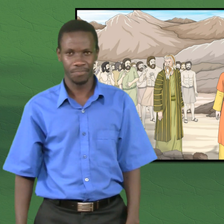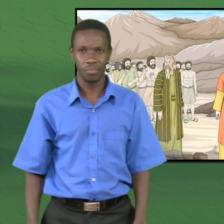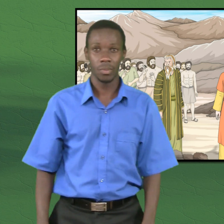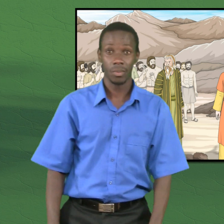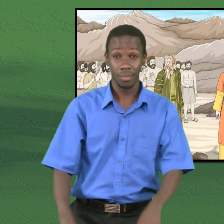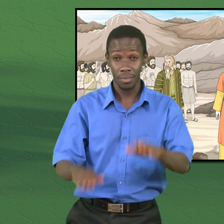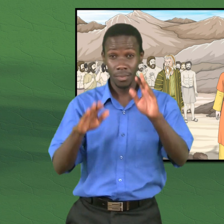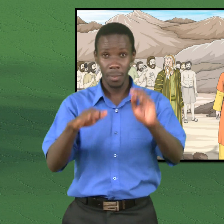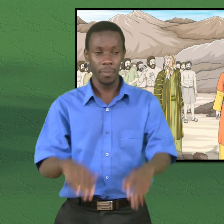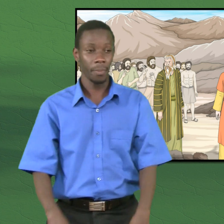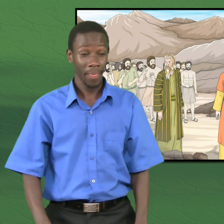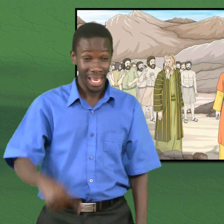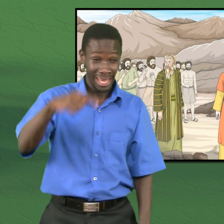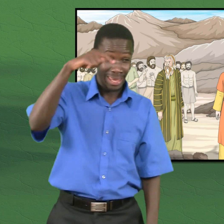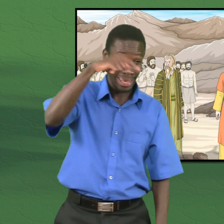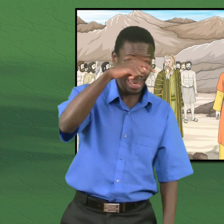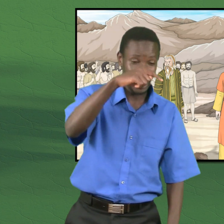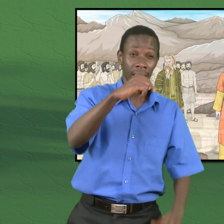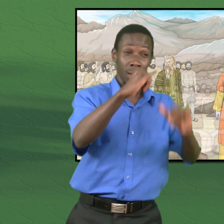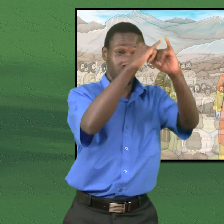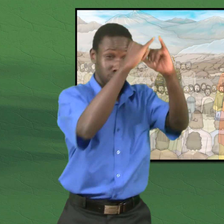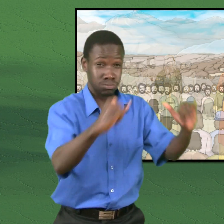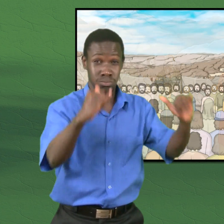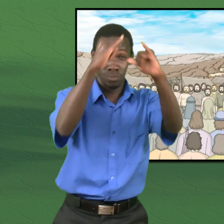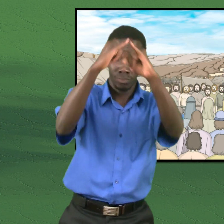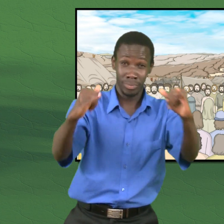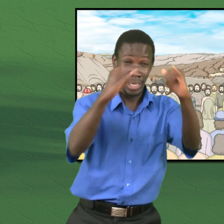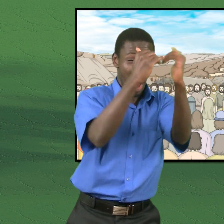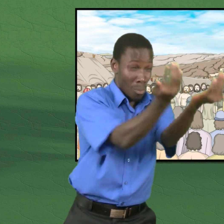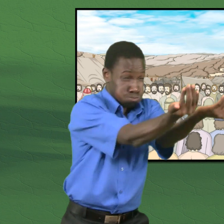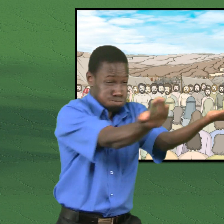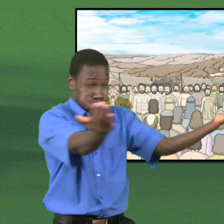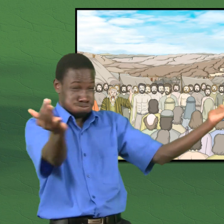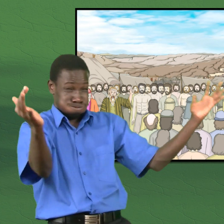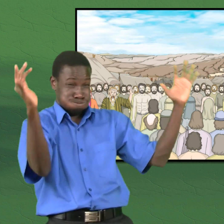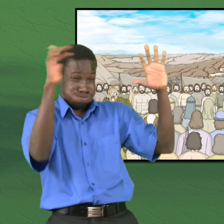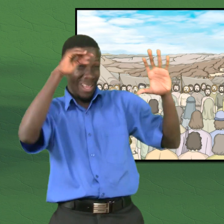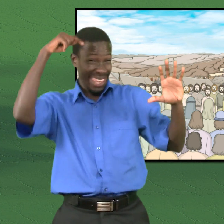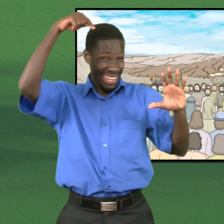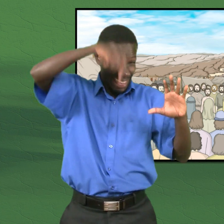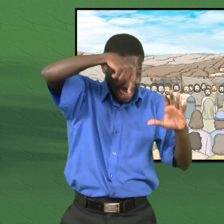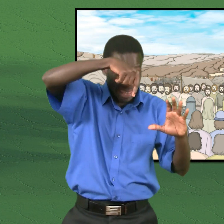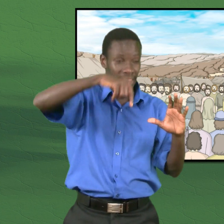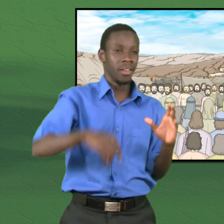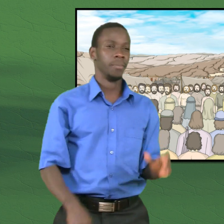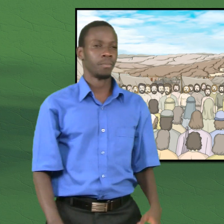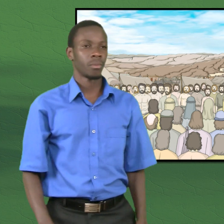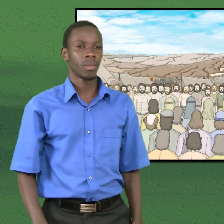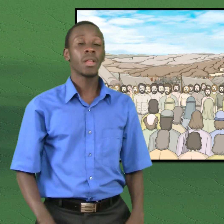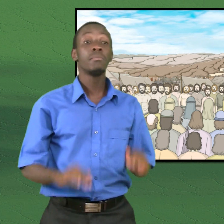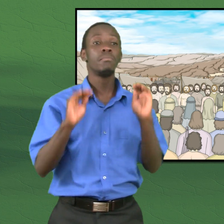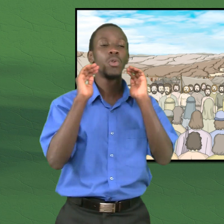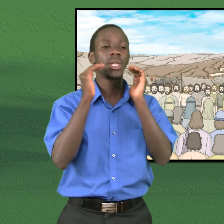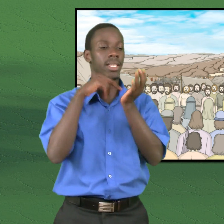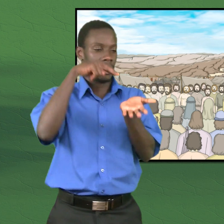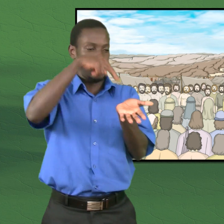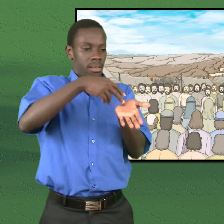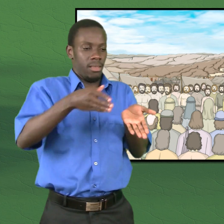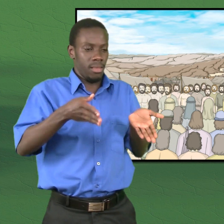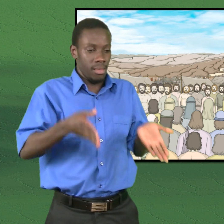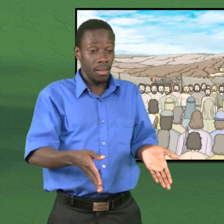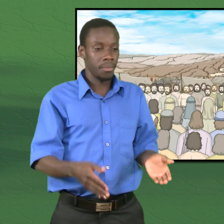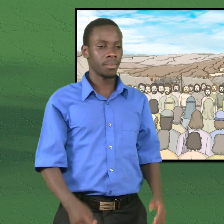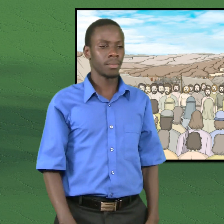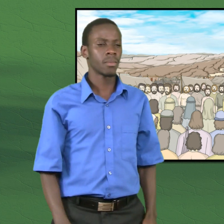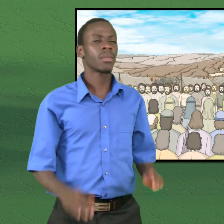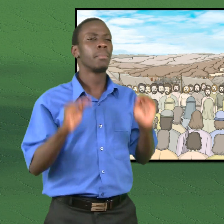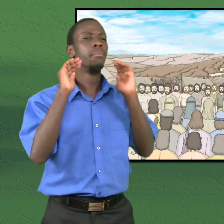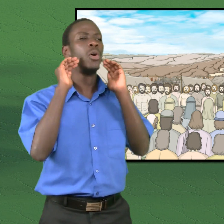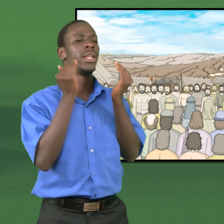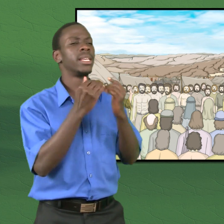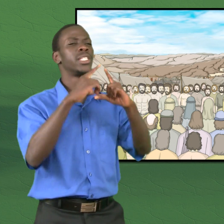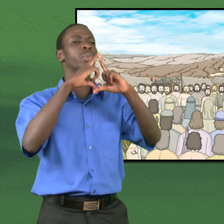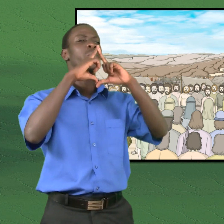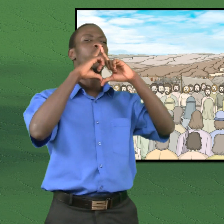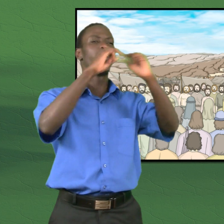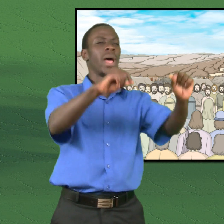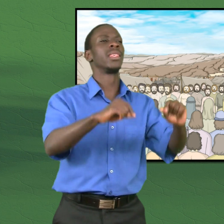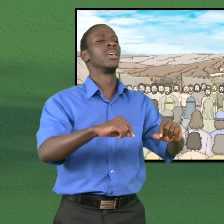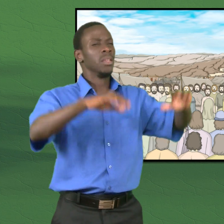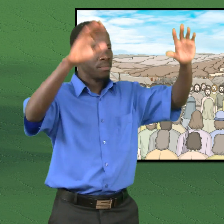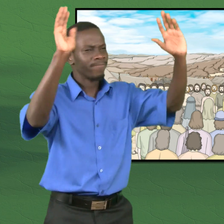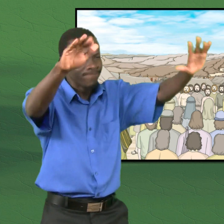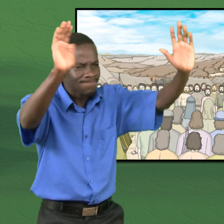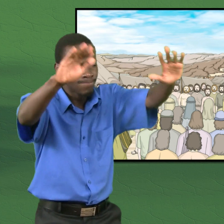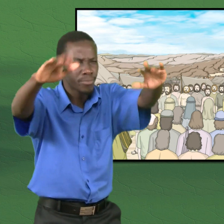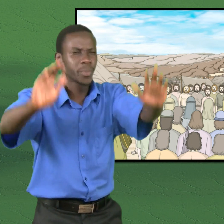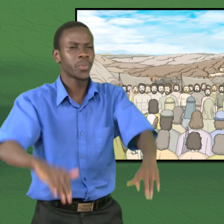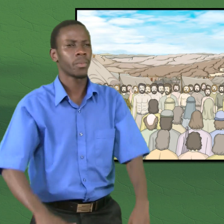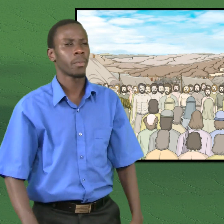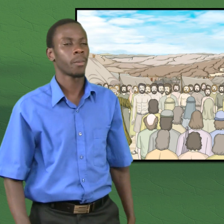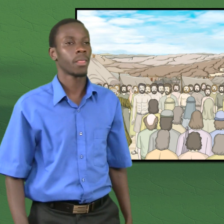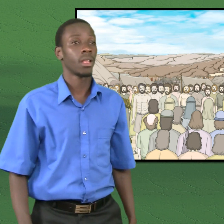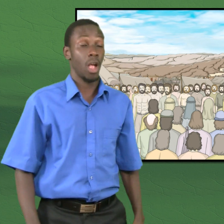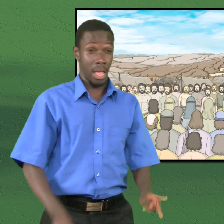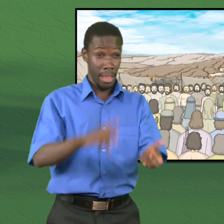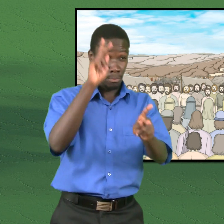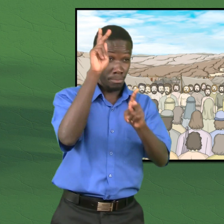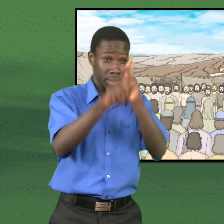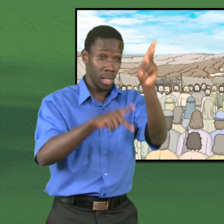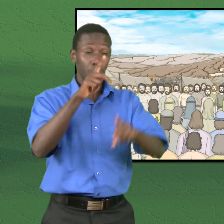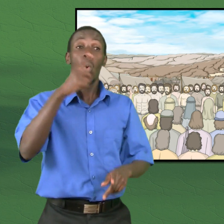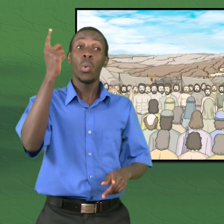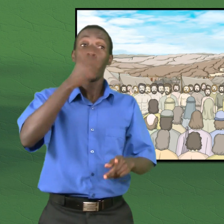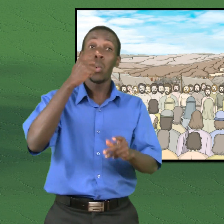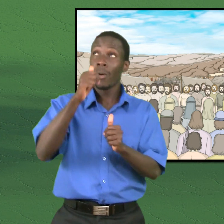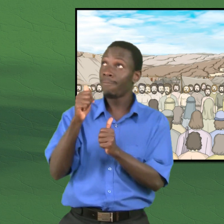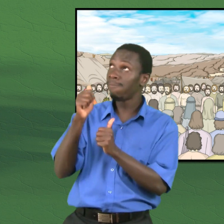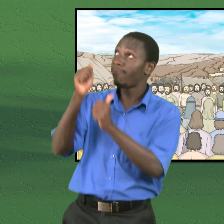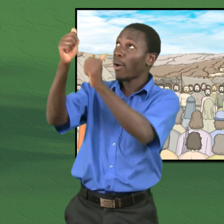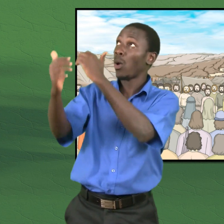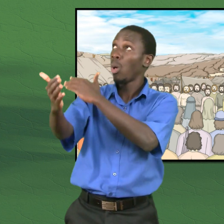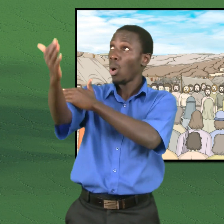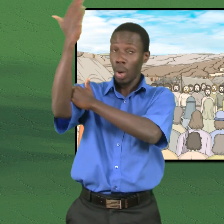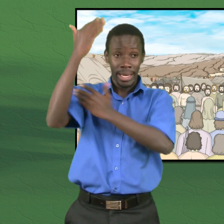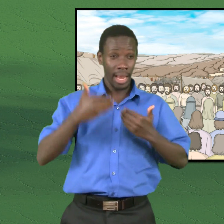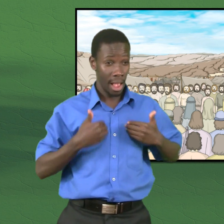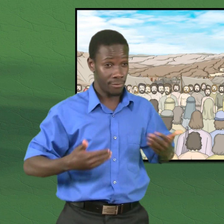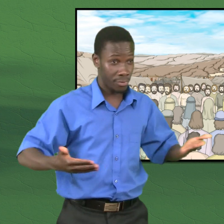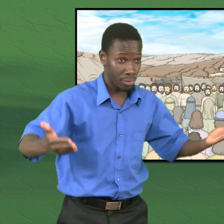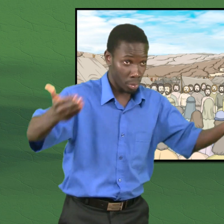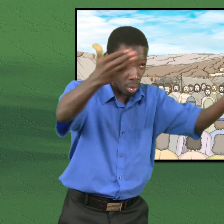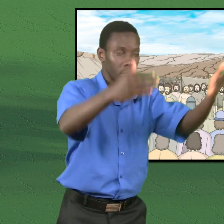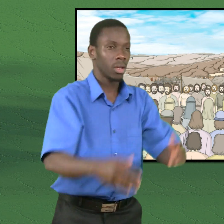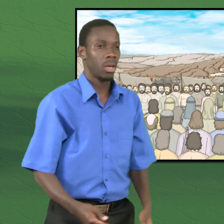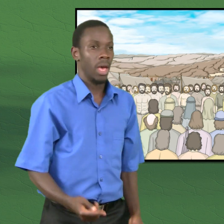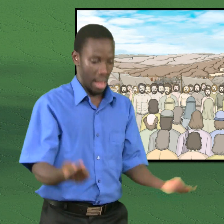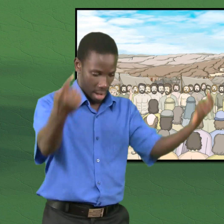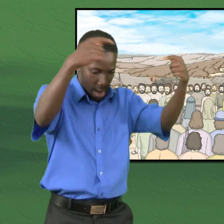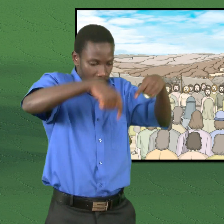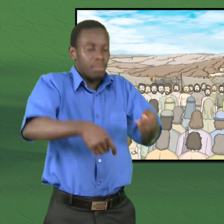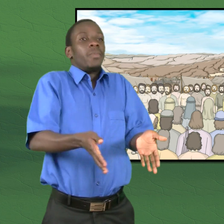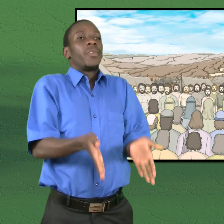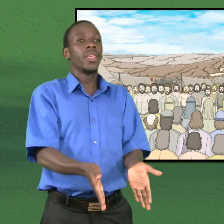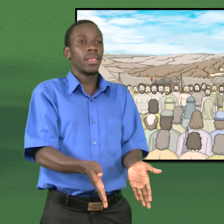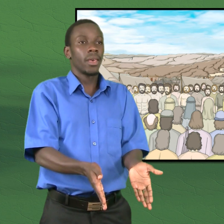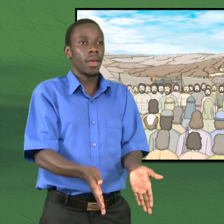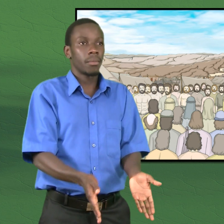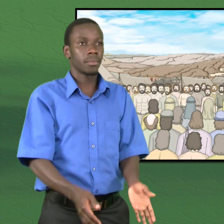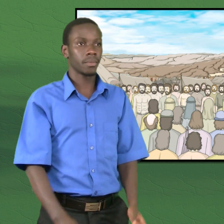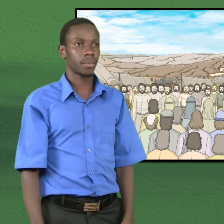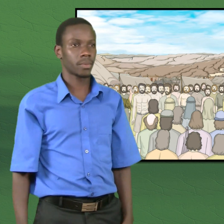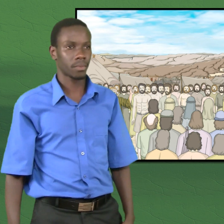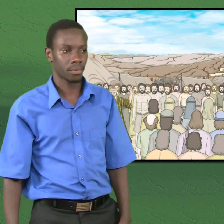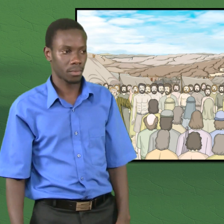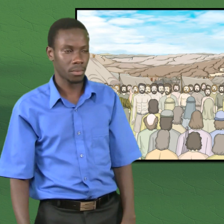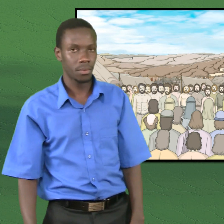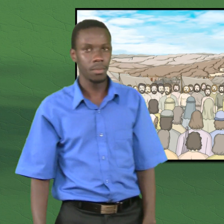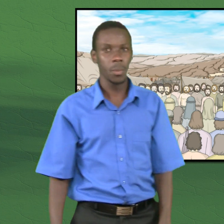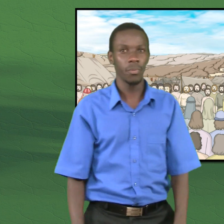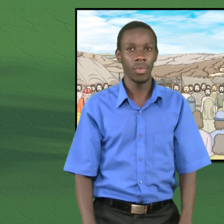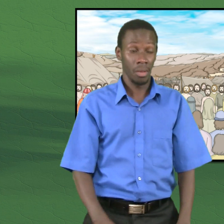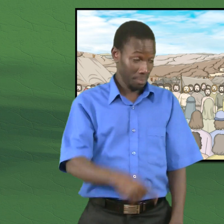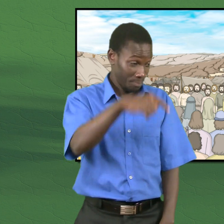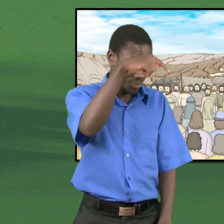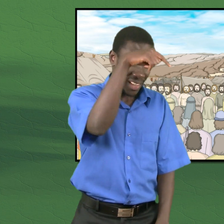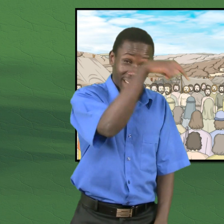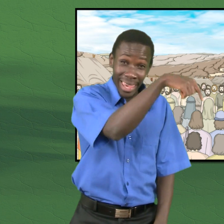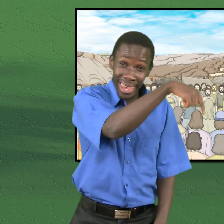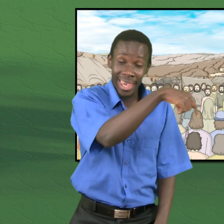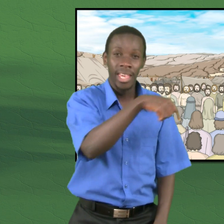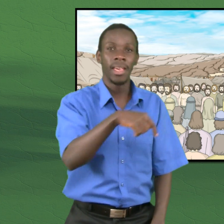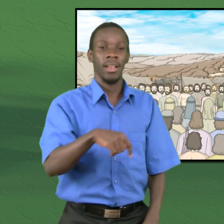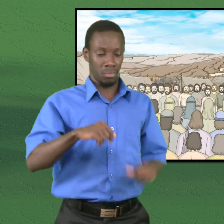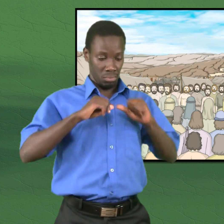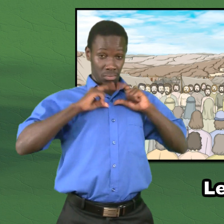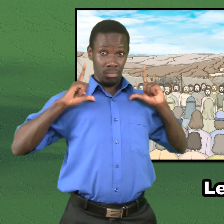Moses saw that the people were out of control, for Aaron had let them run wild and become a laughingstock to their enemies.